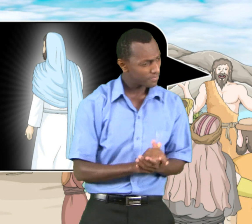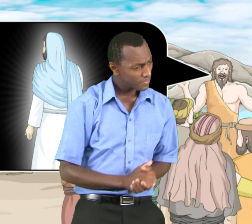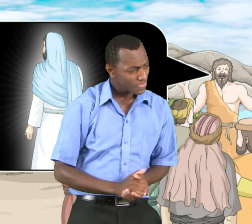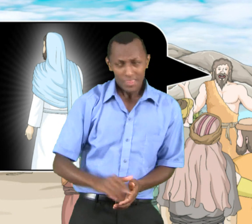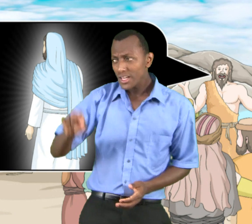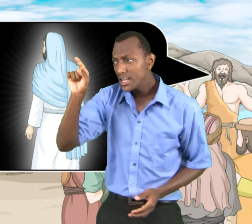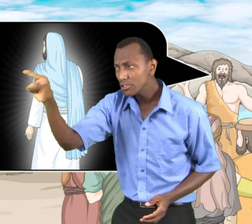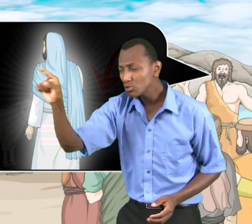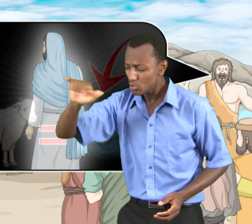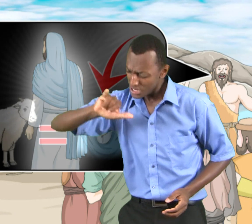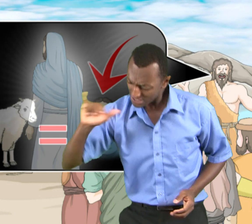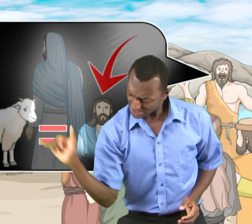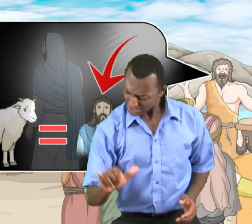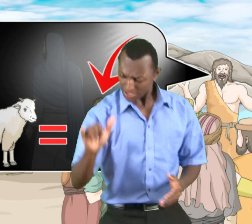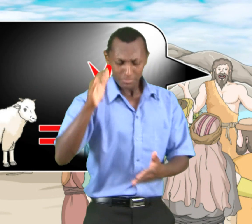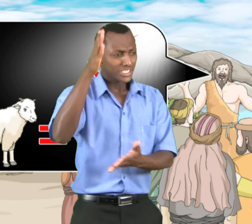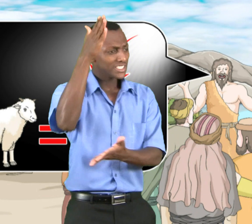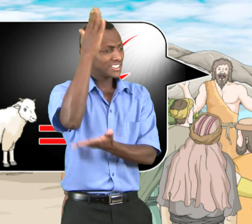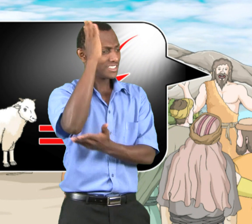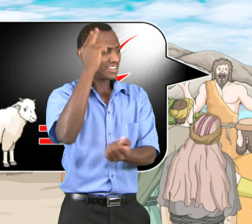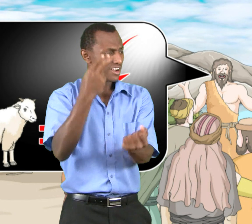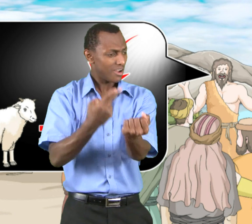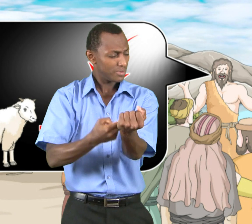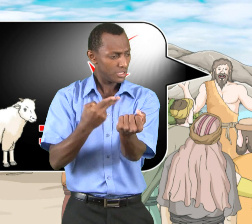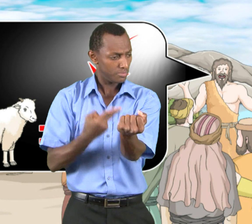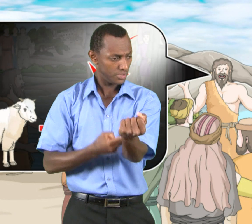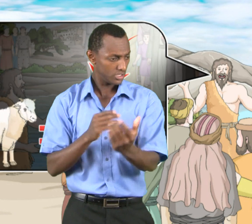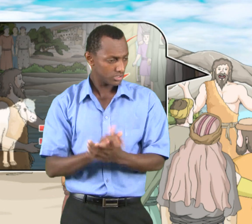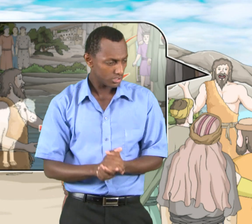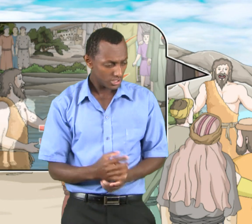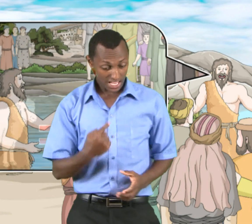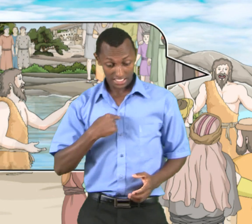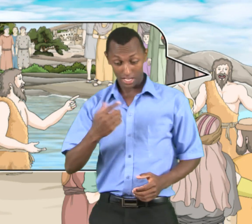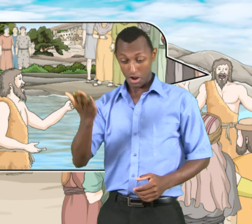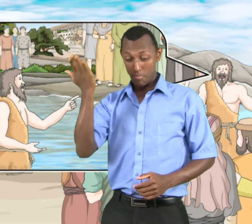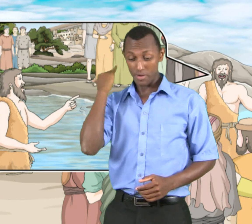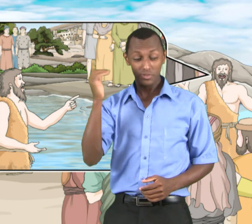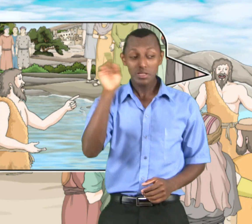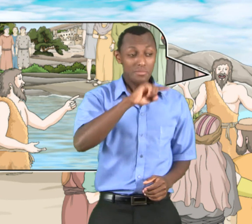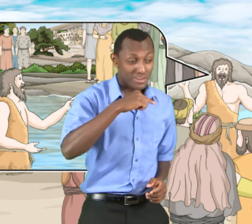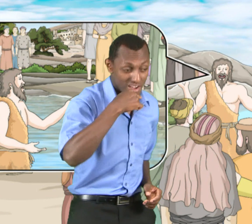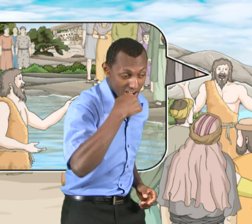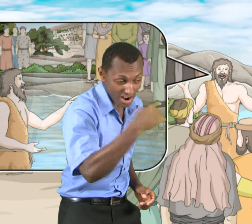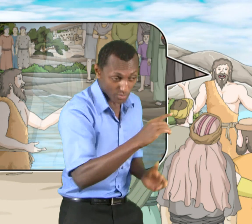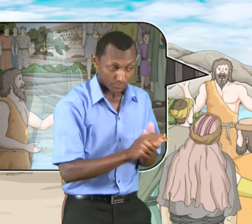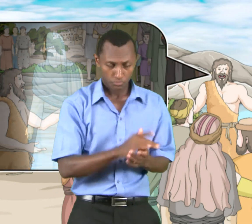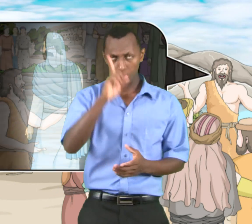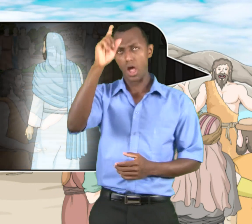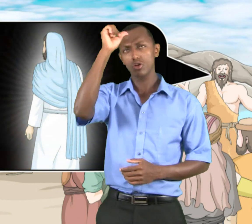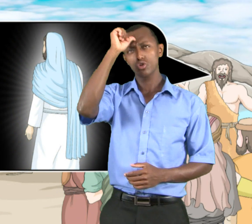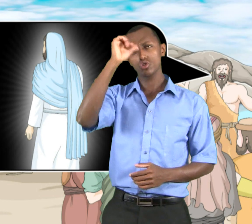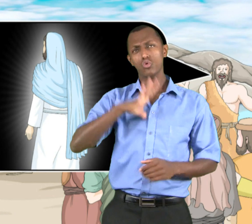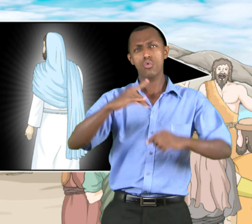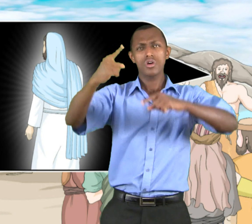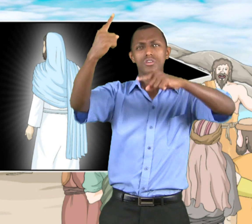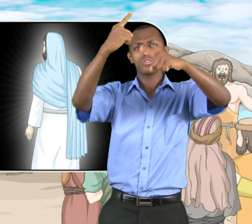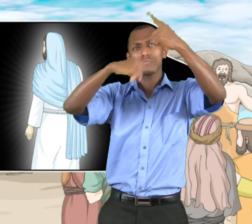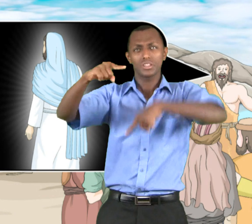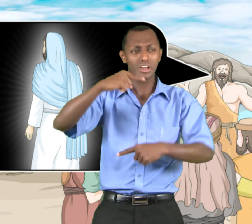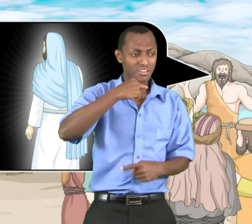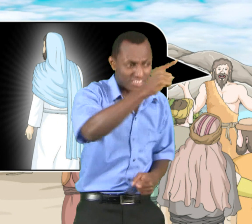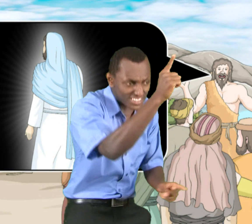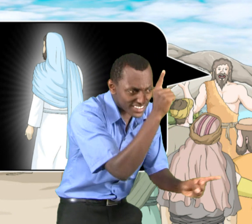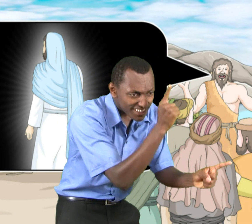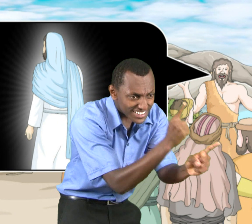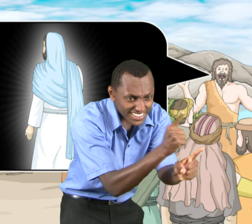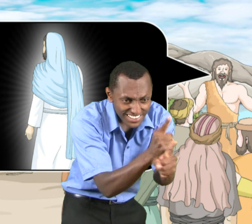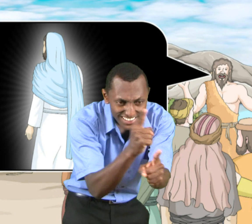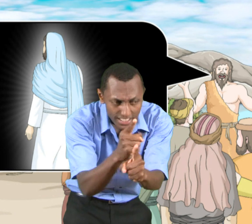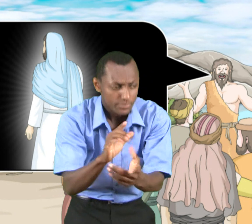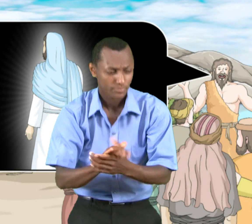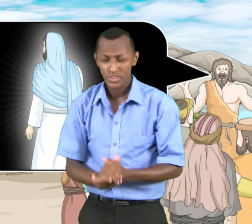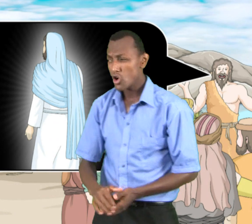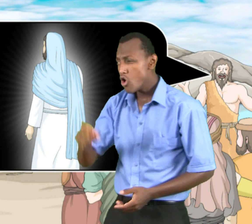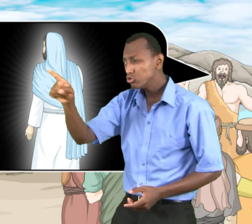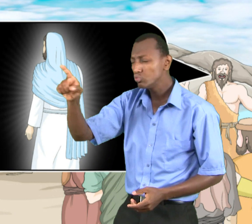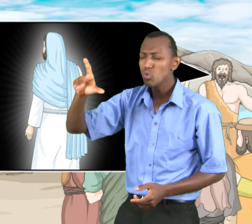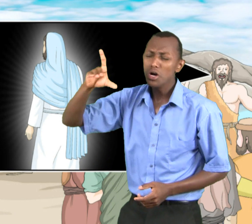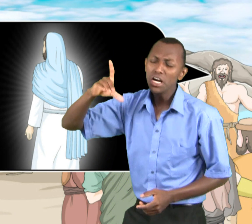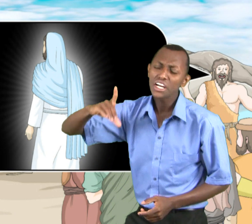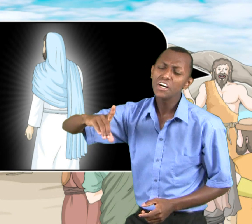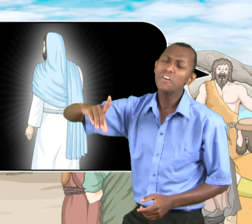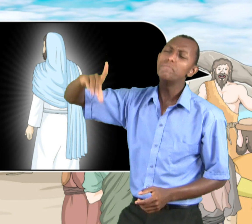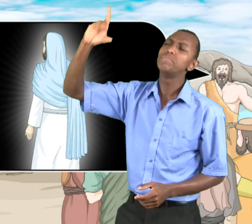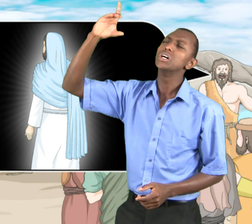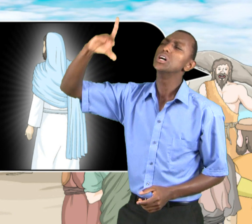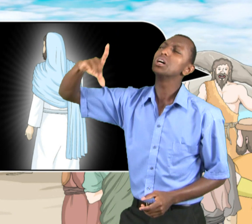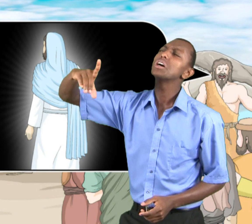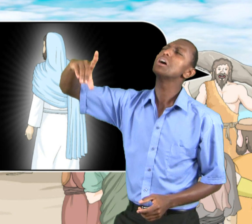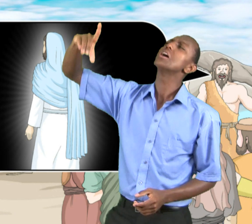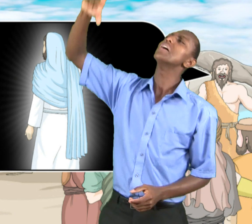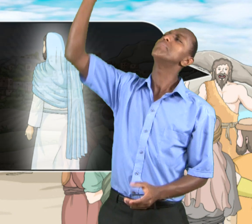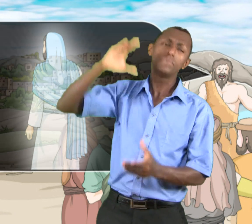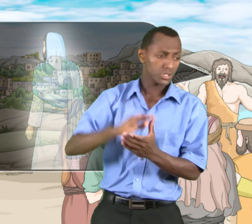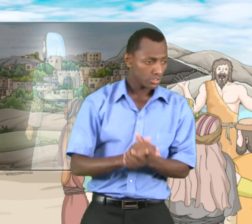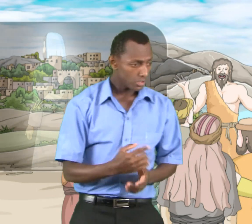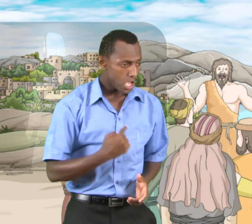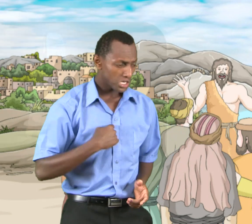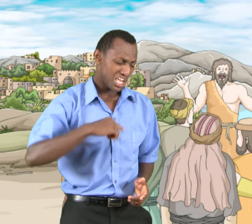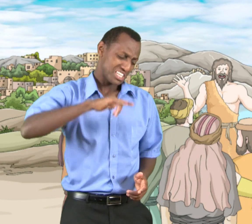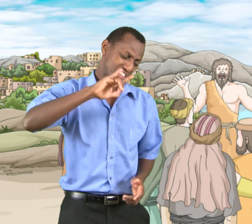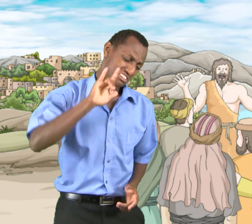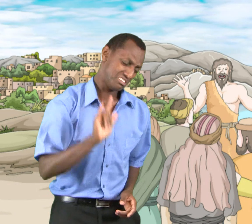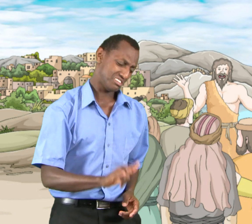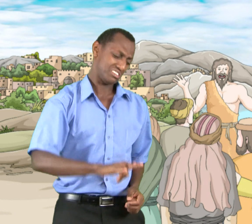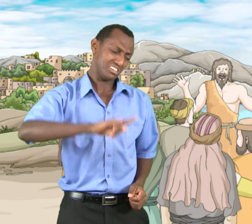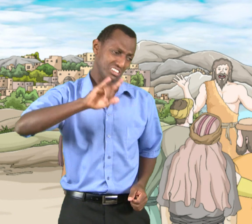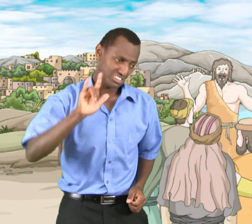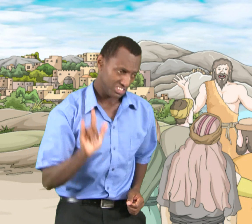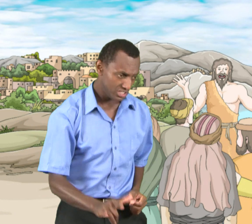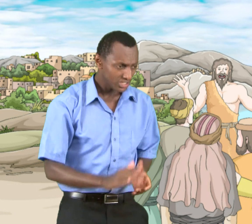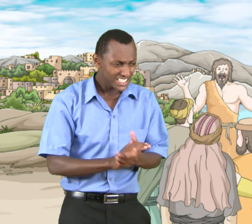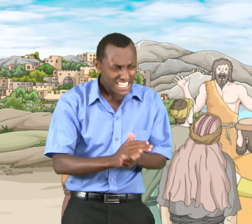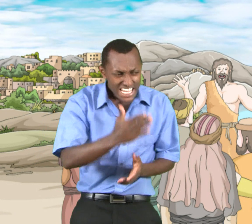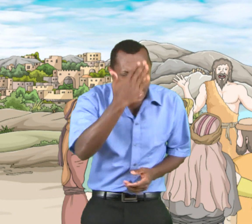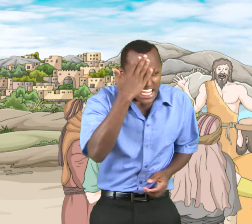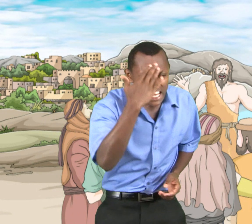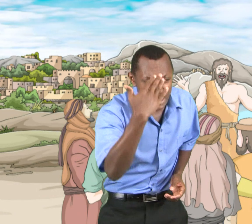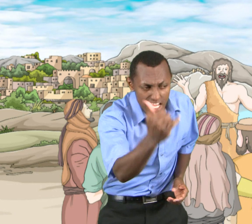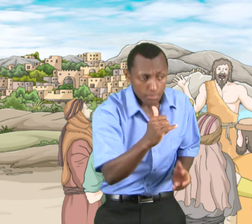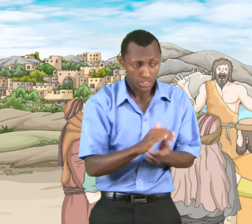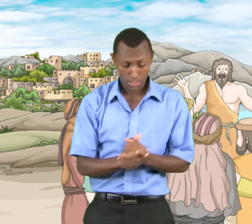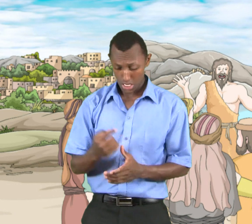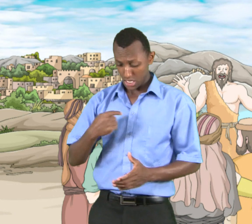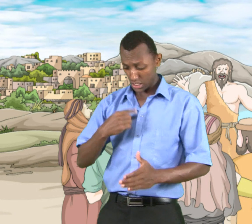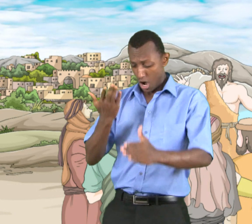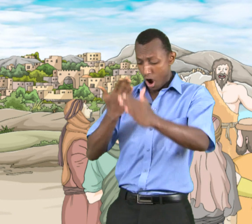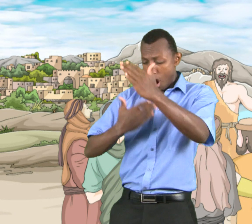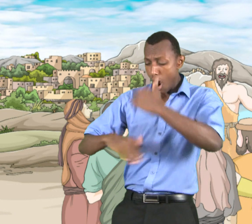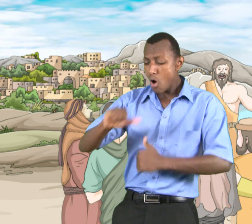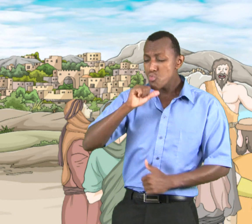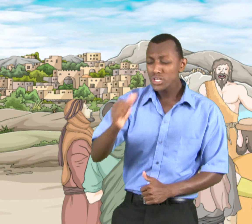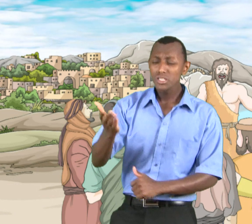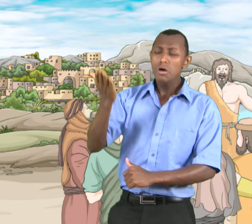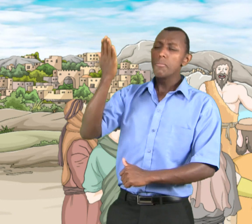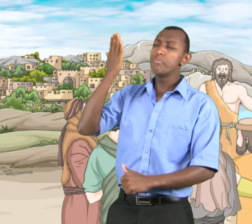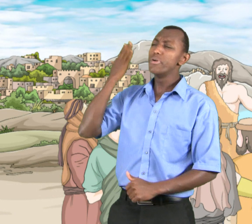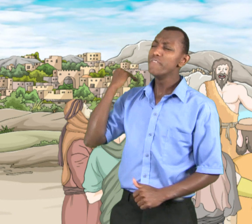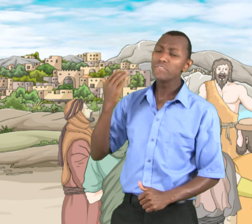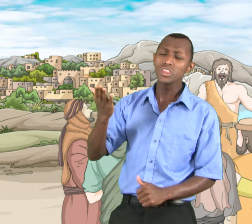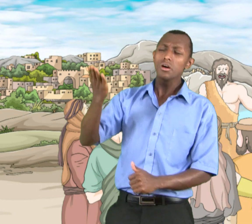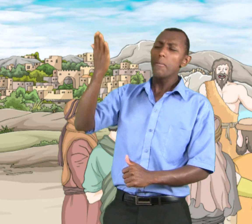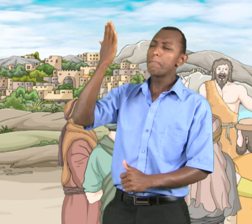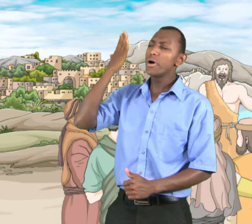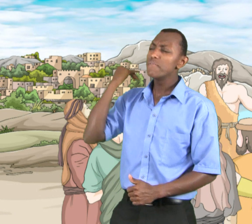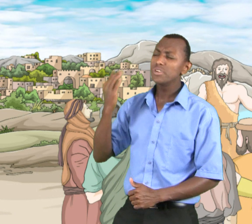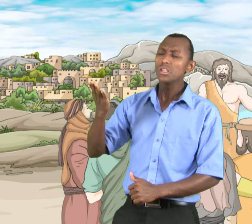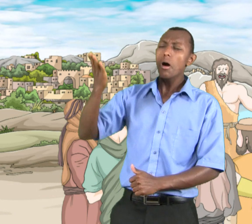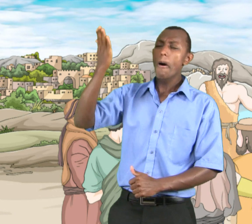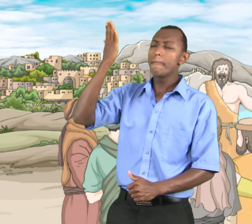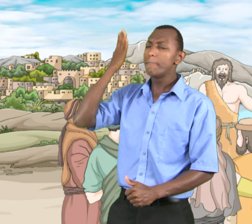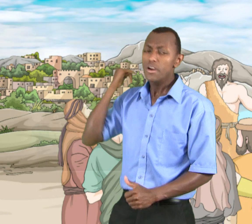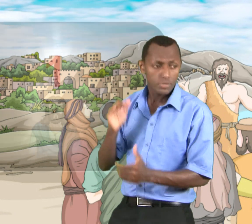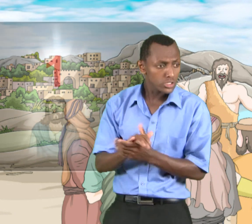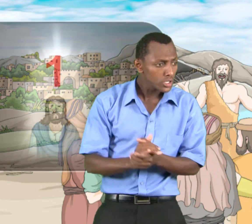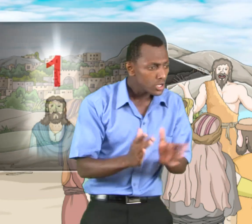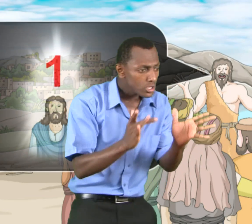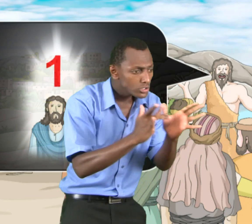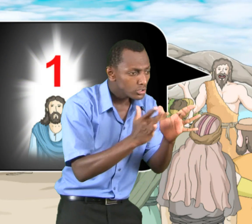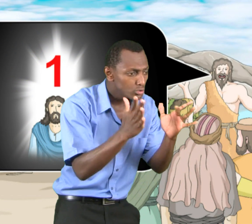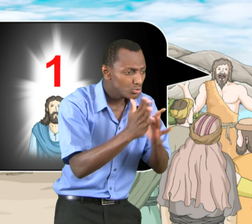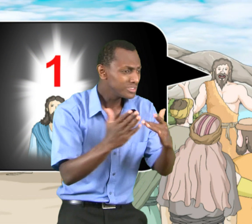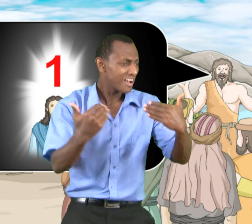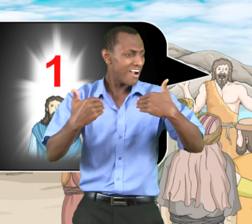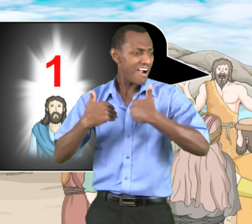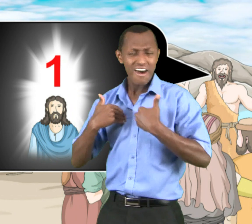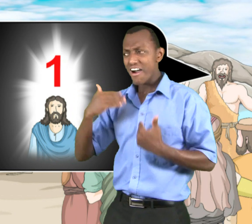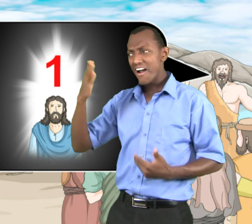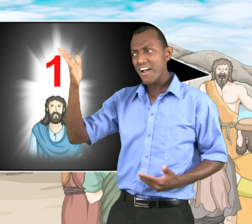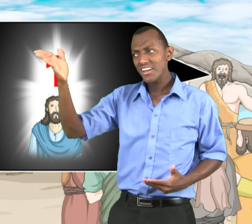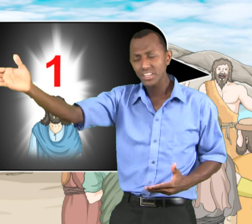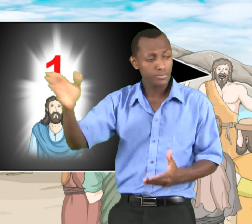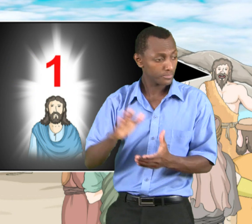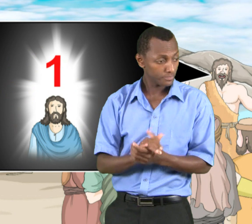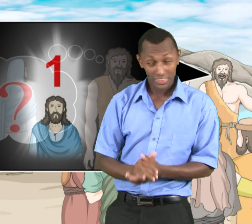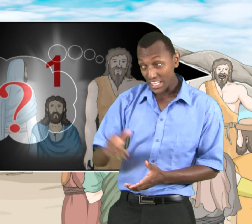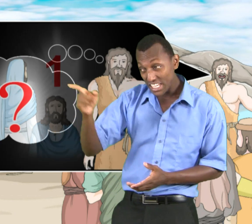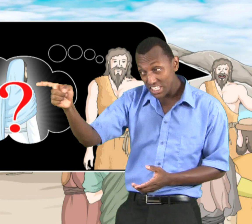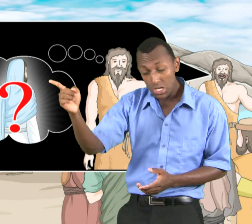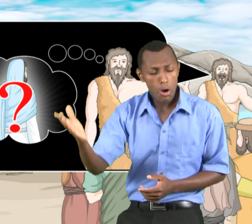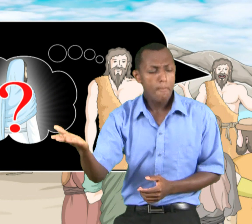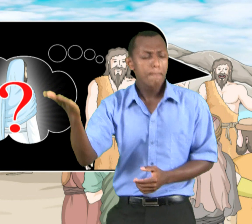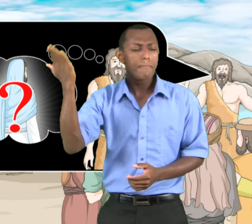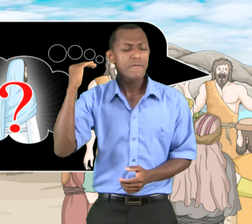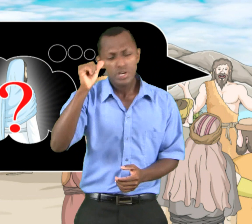This is He of whom I said, ‘A man who comes after me has surpassed me because He was before me.’